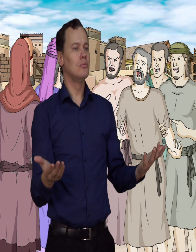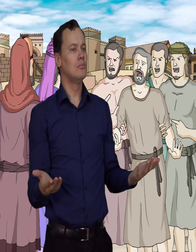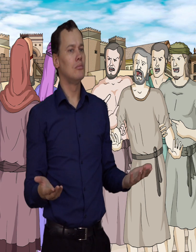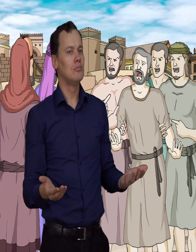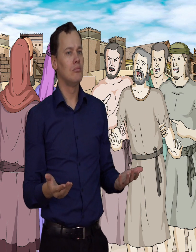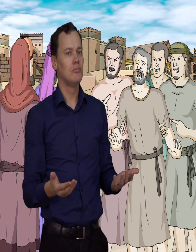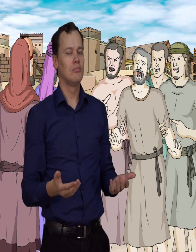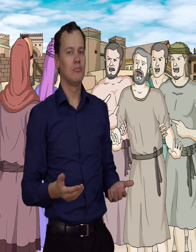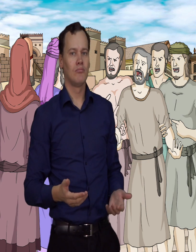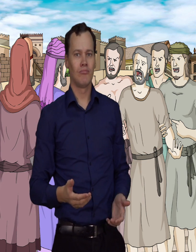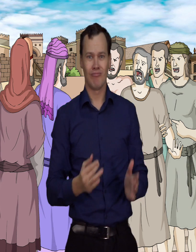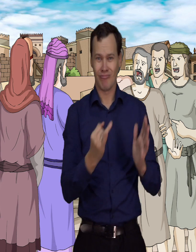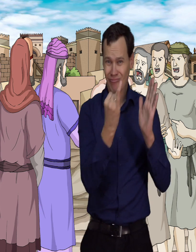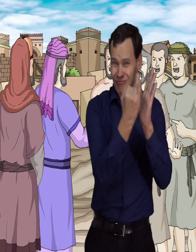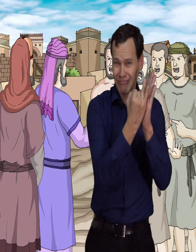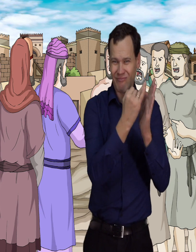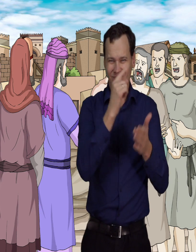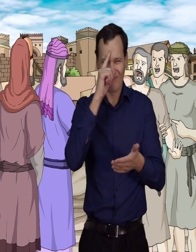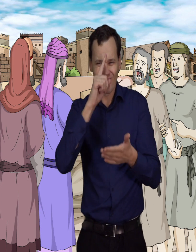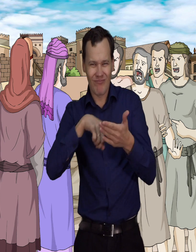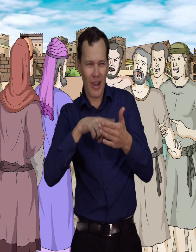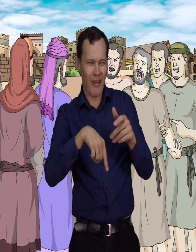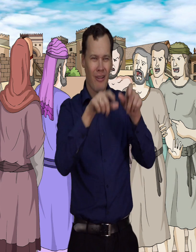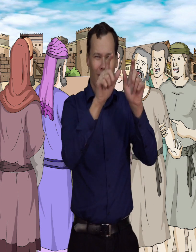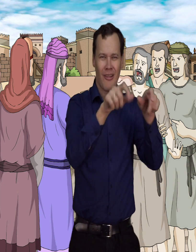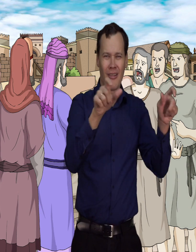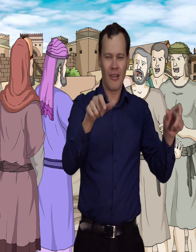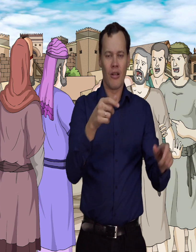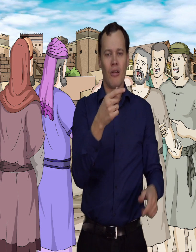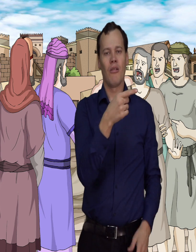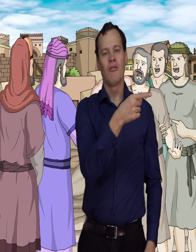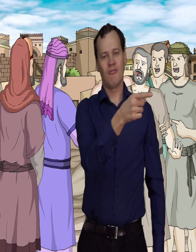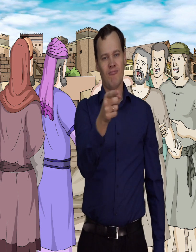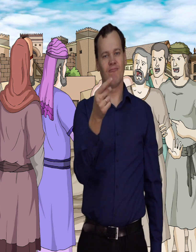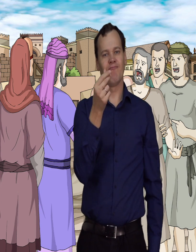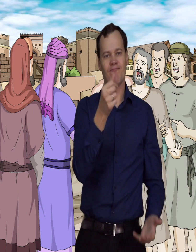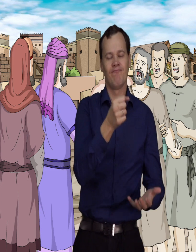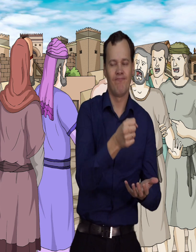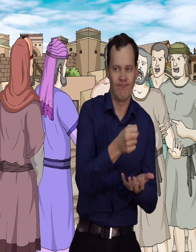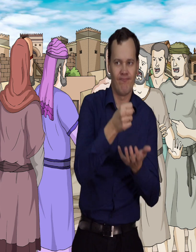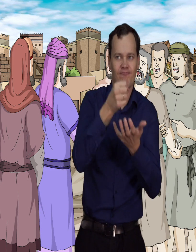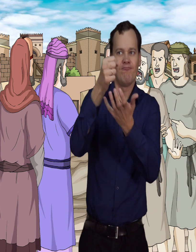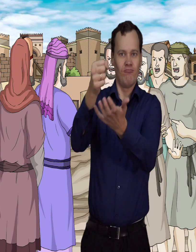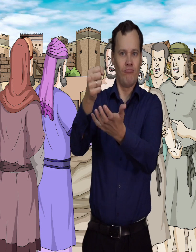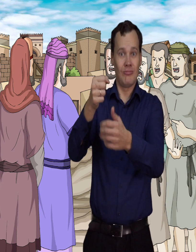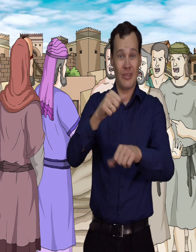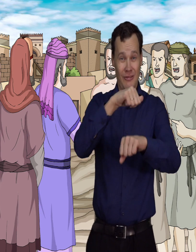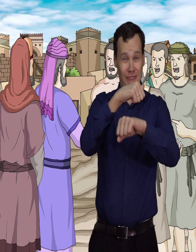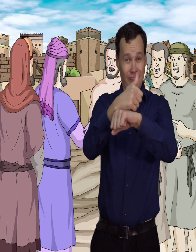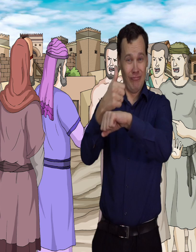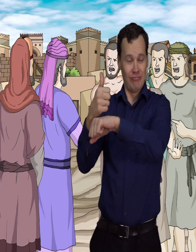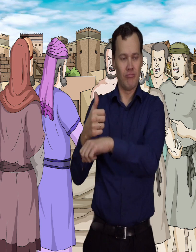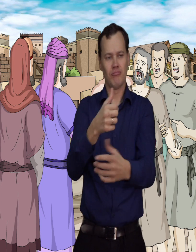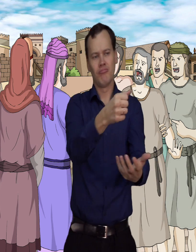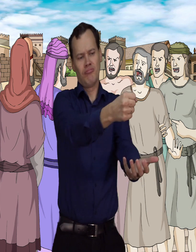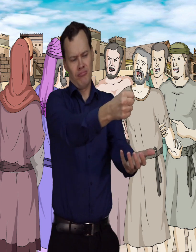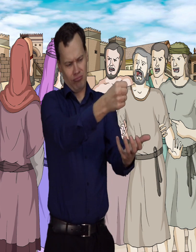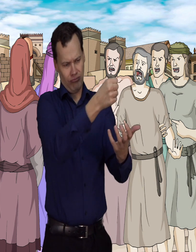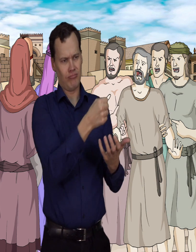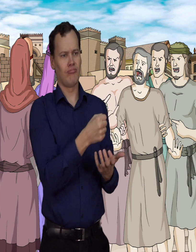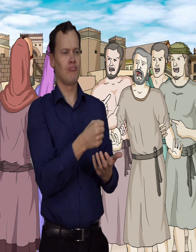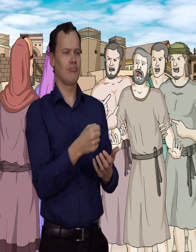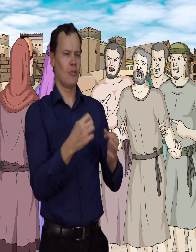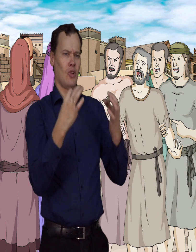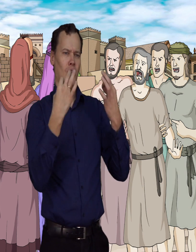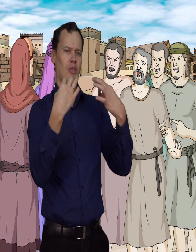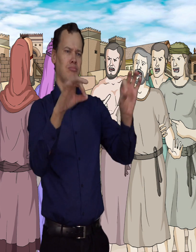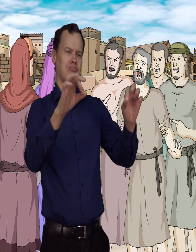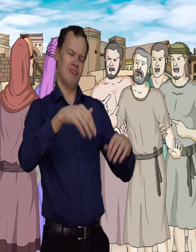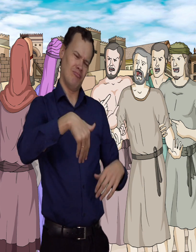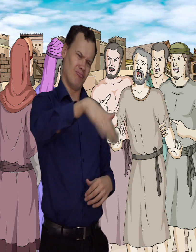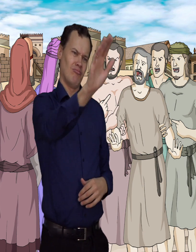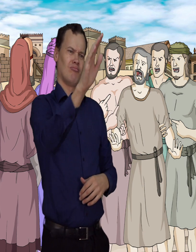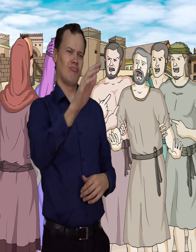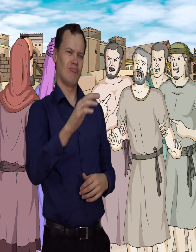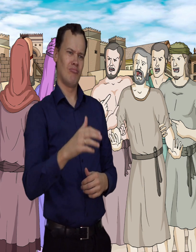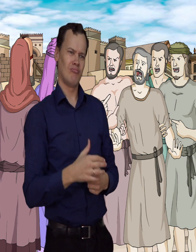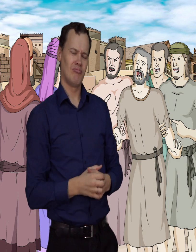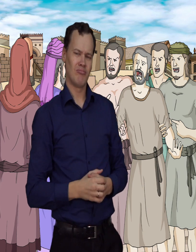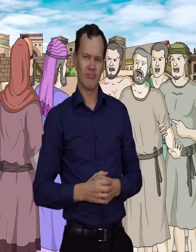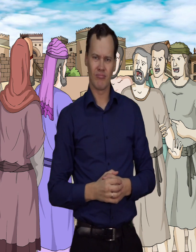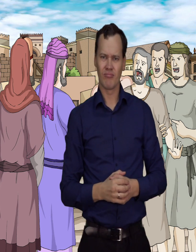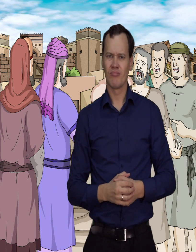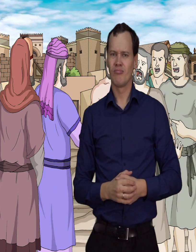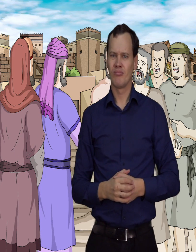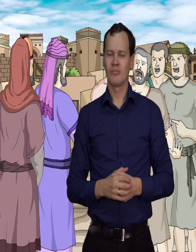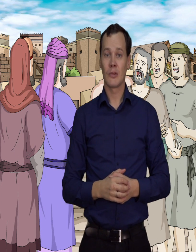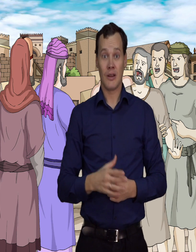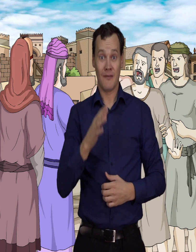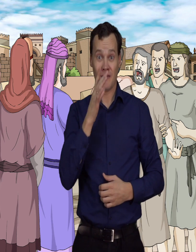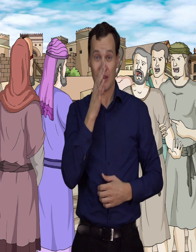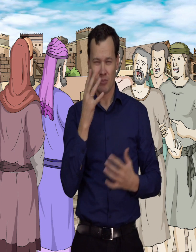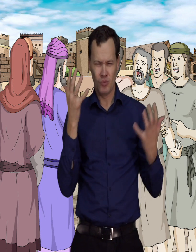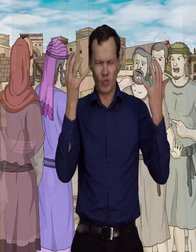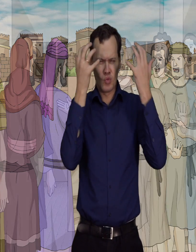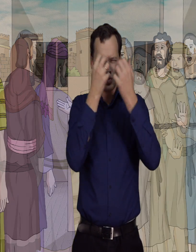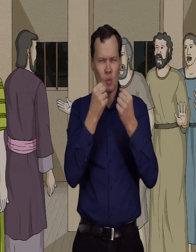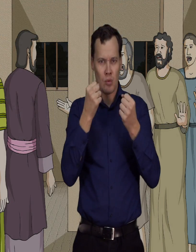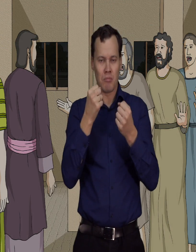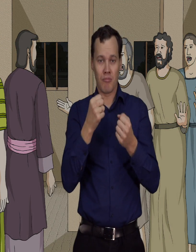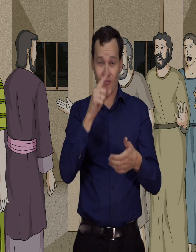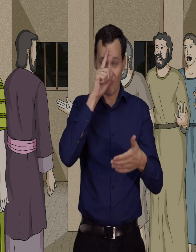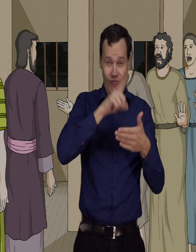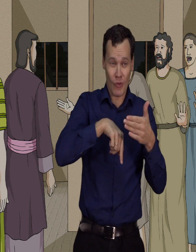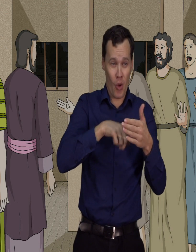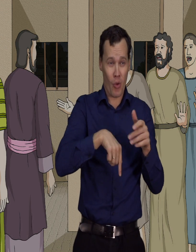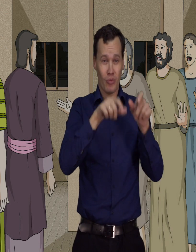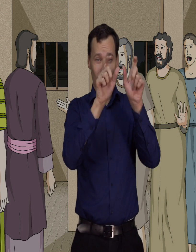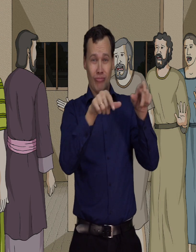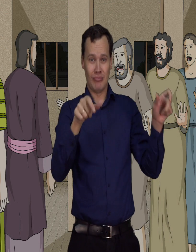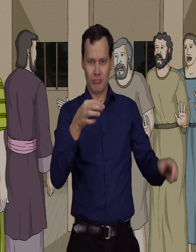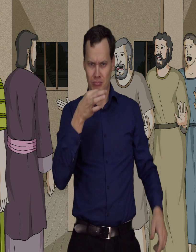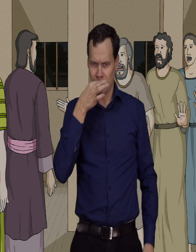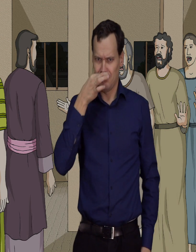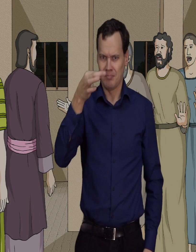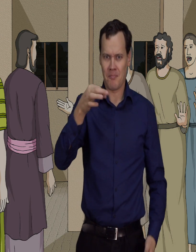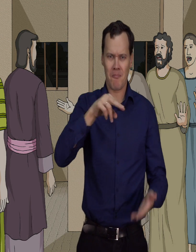And they collected bond from Jason and the others, and then released them.